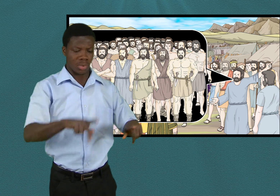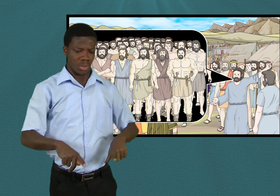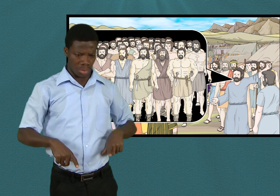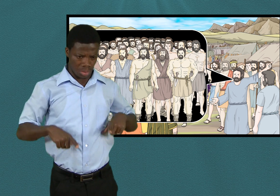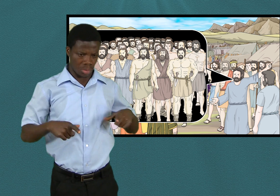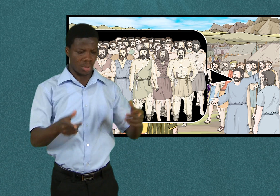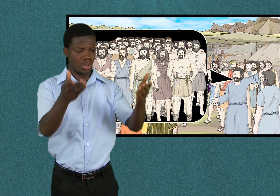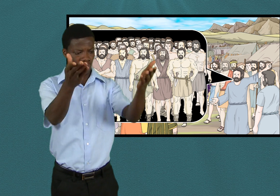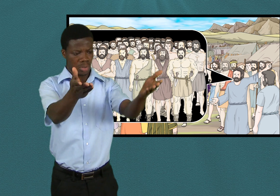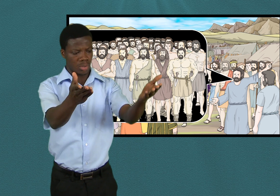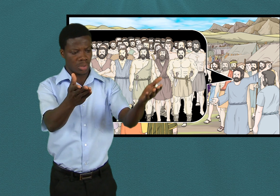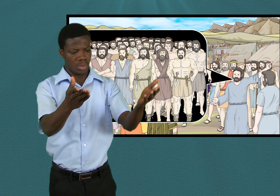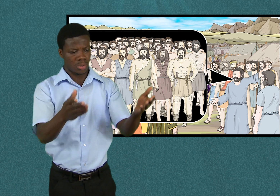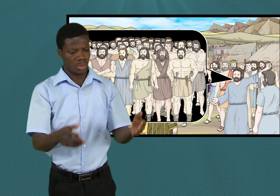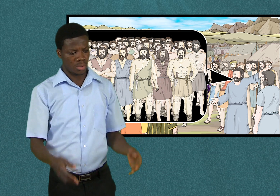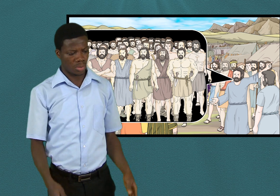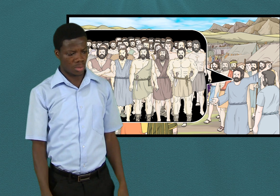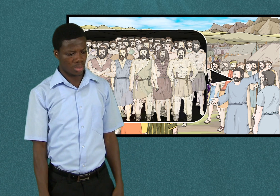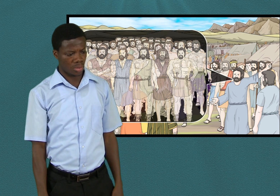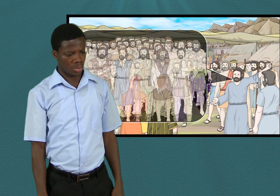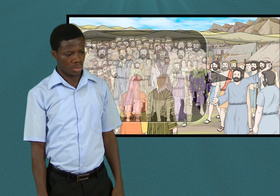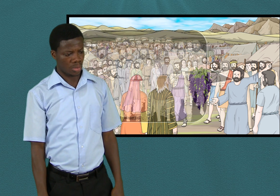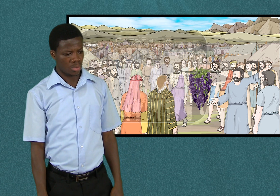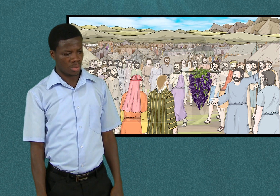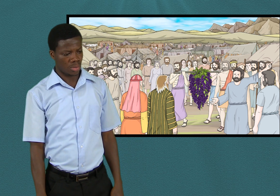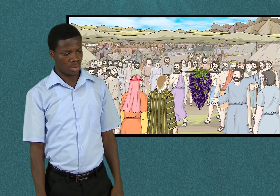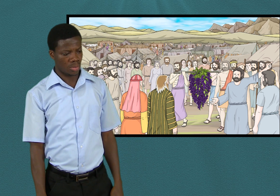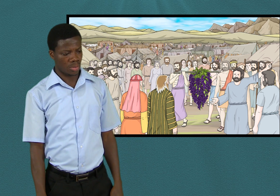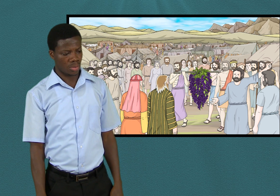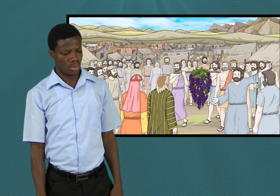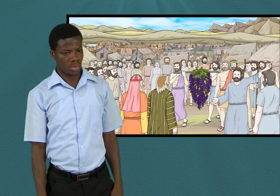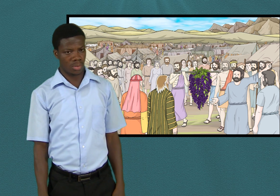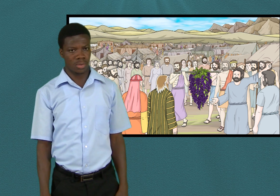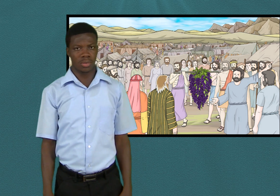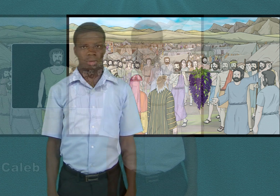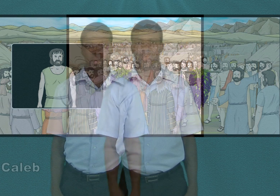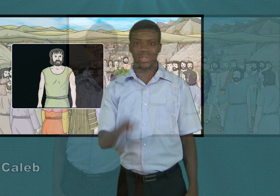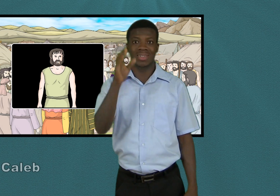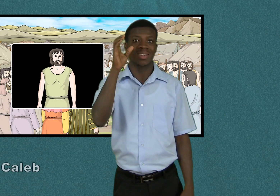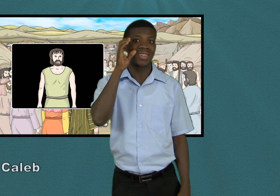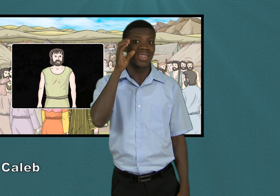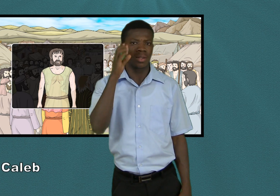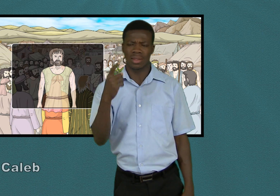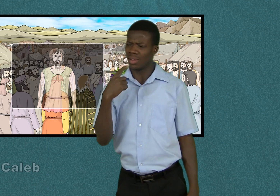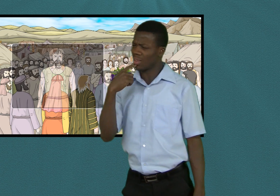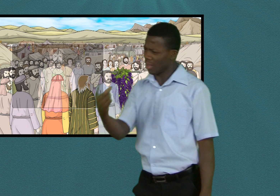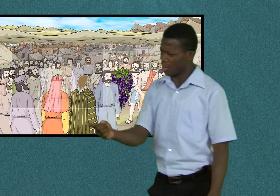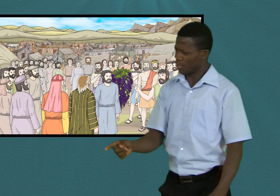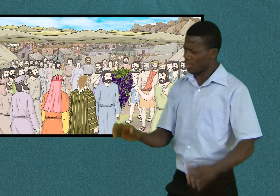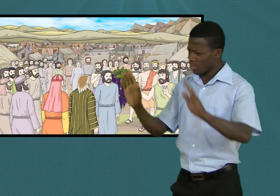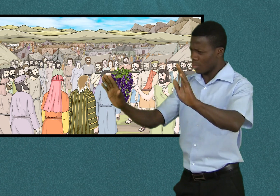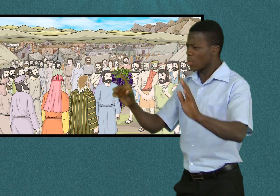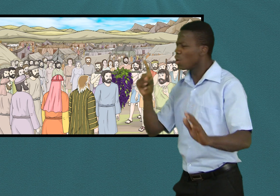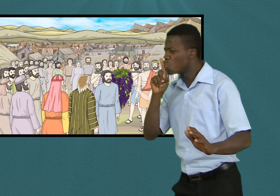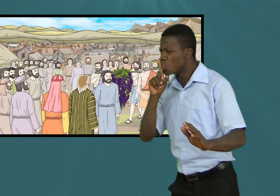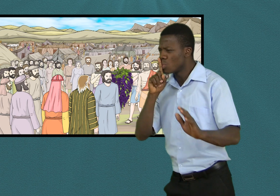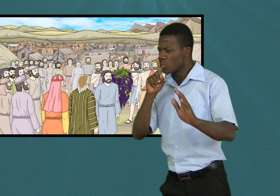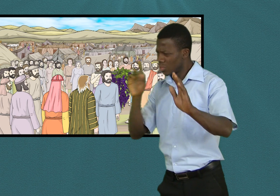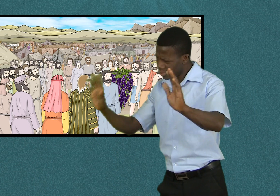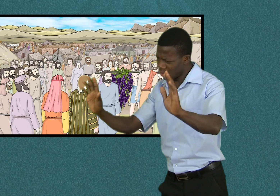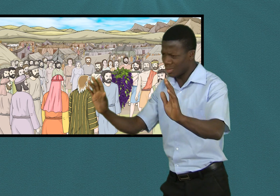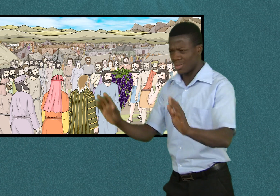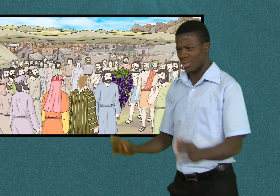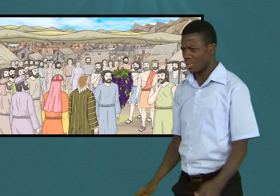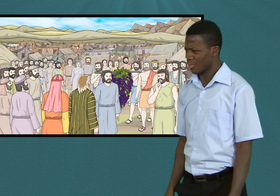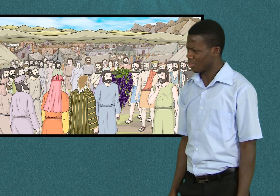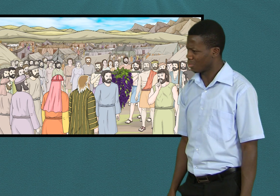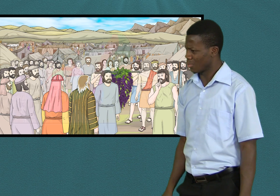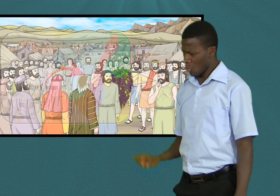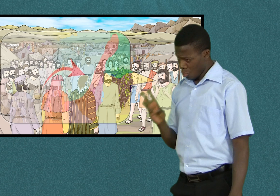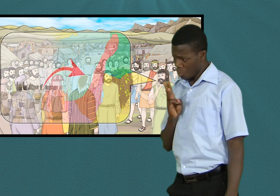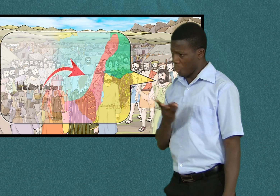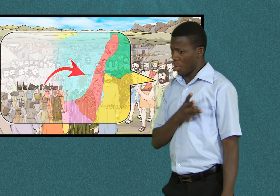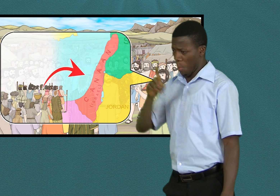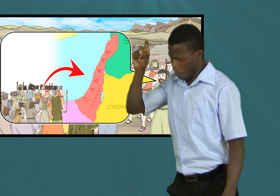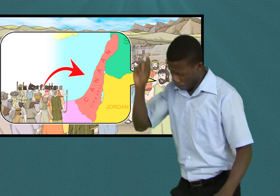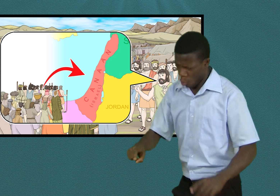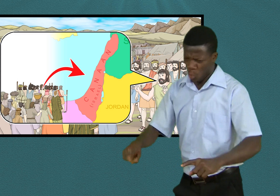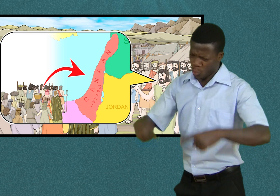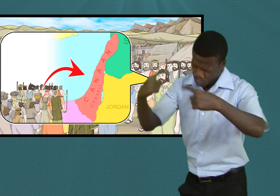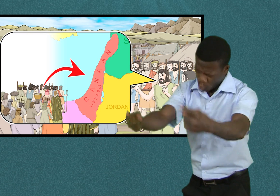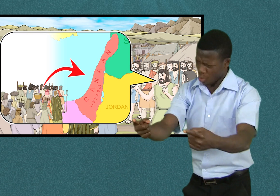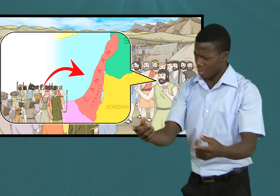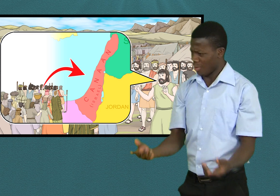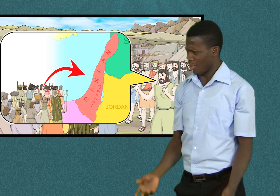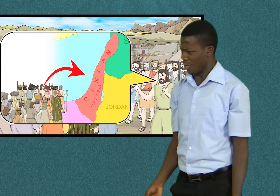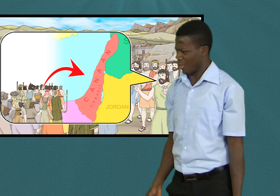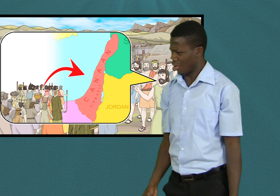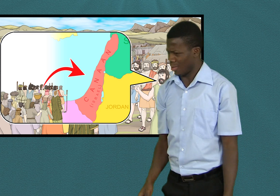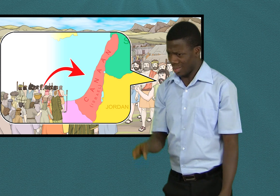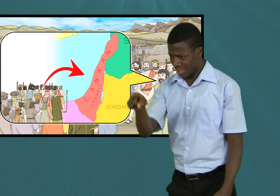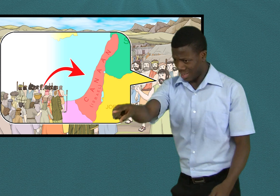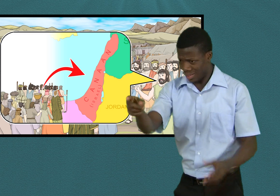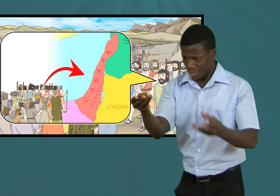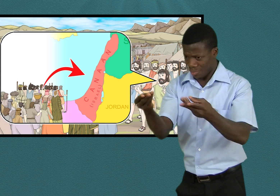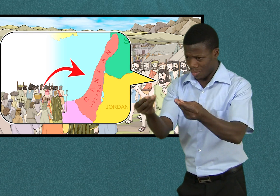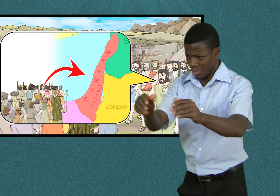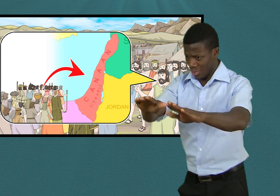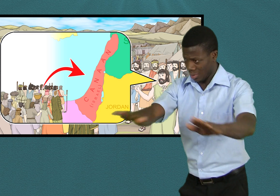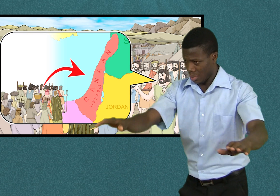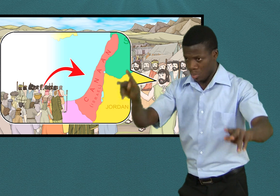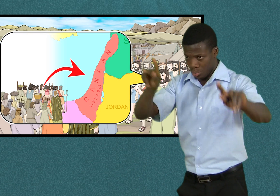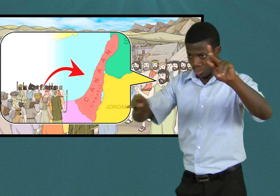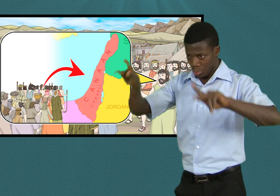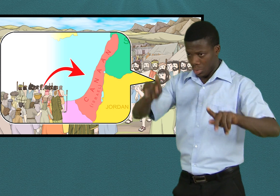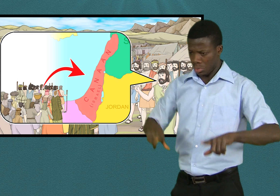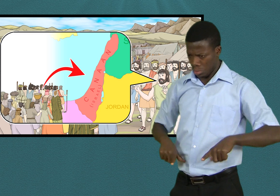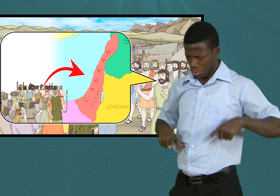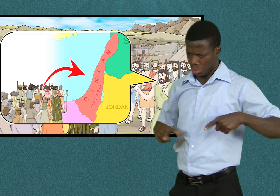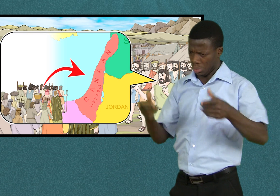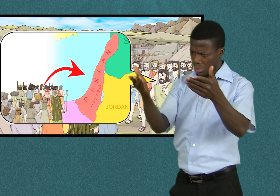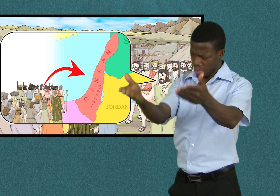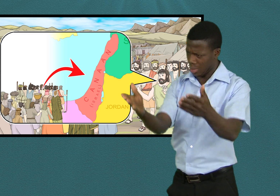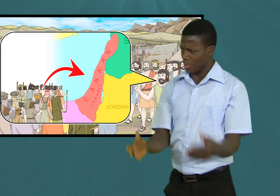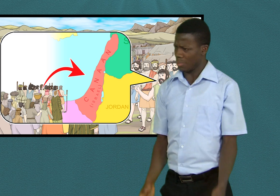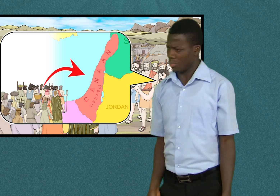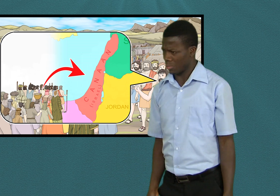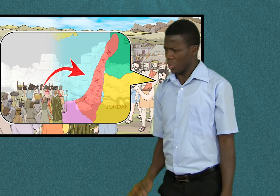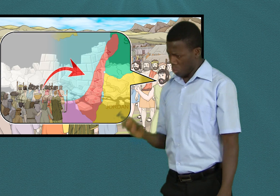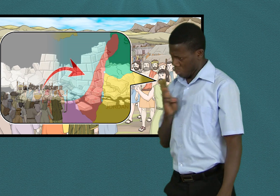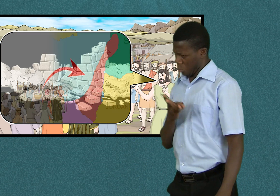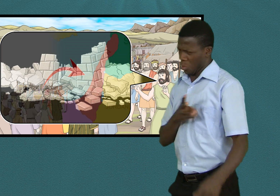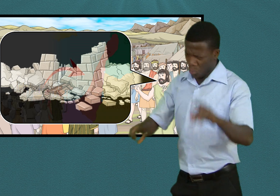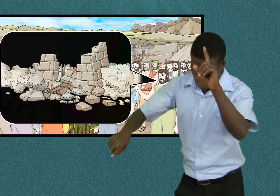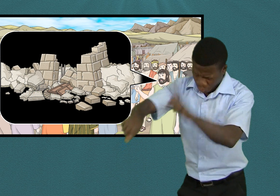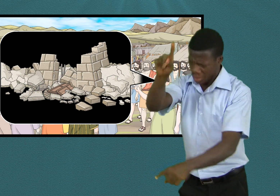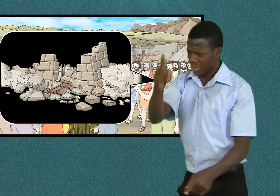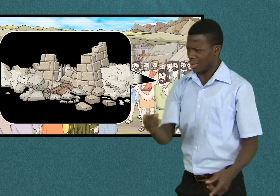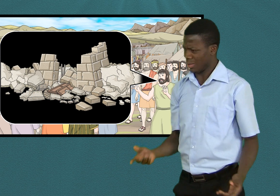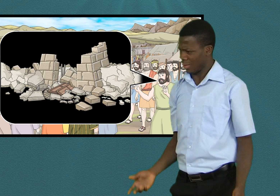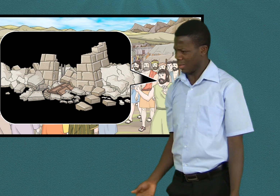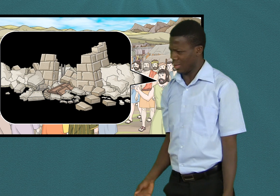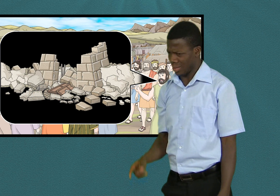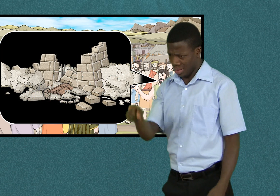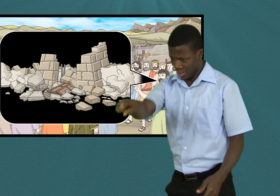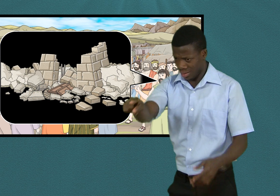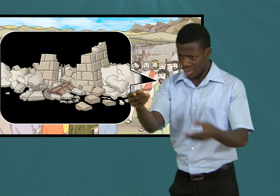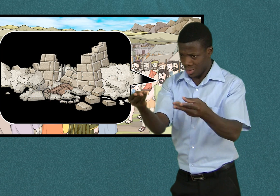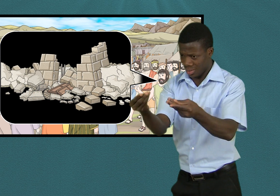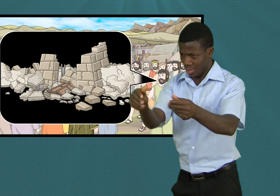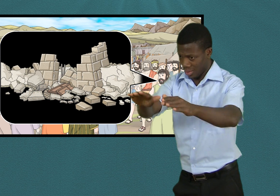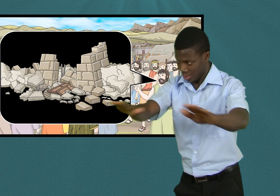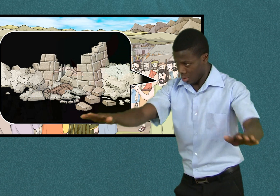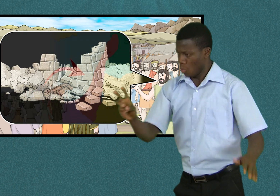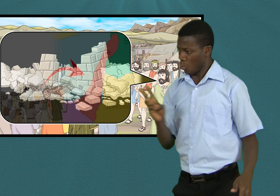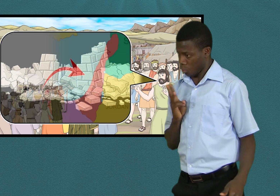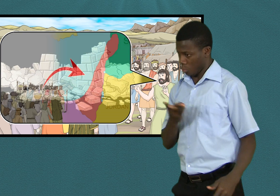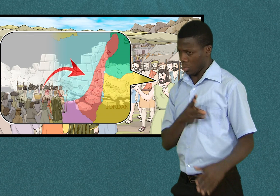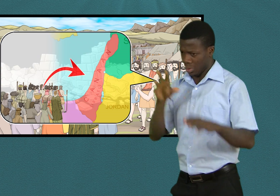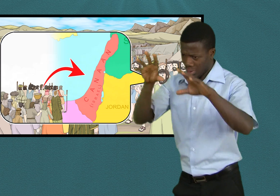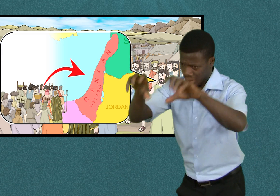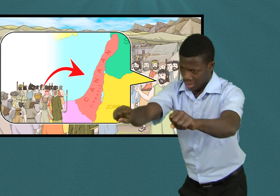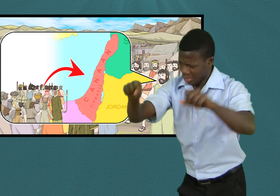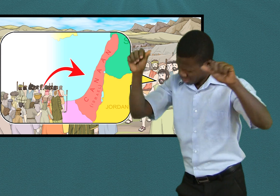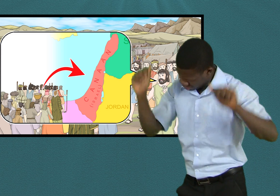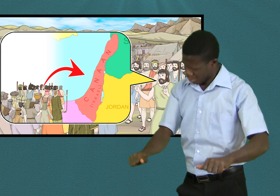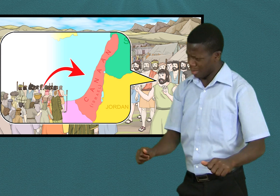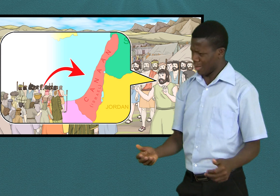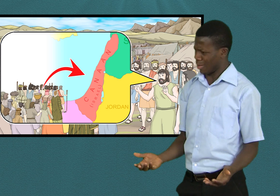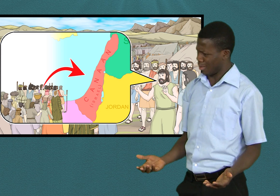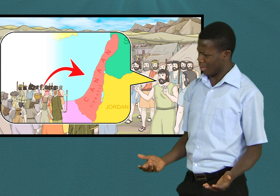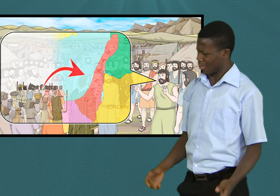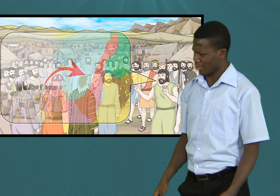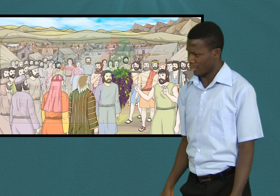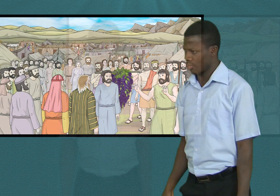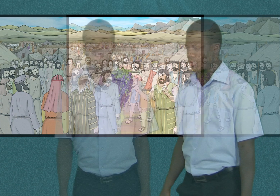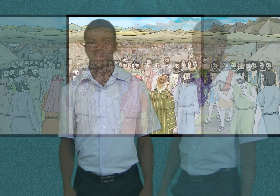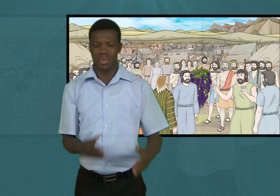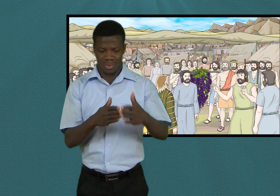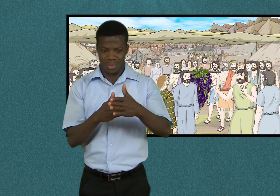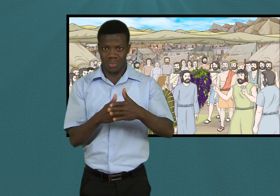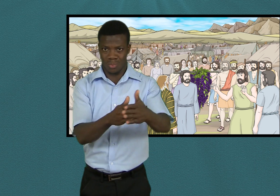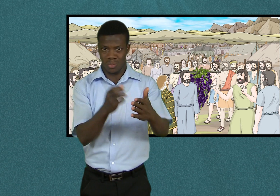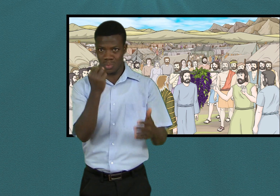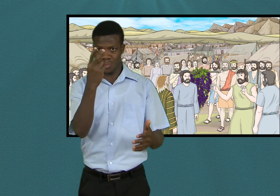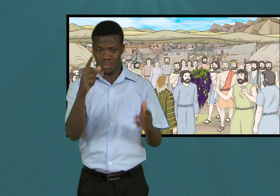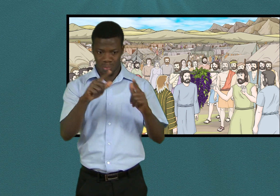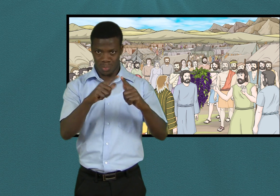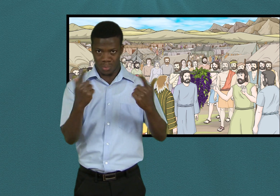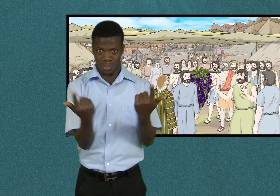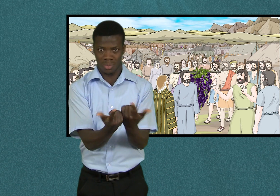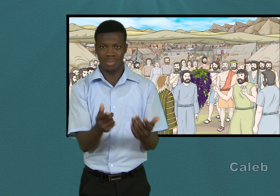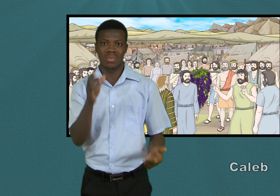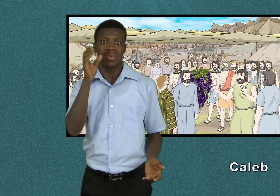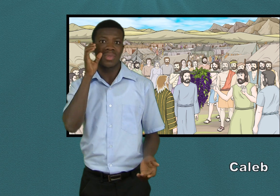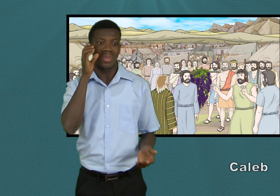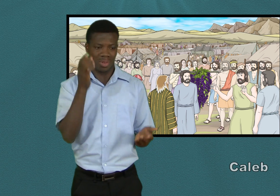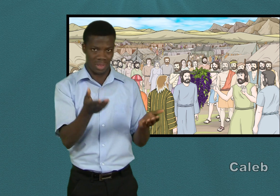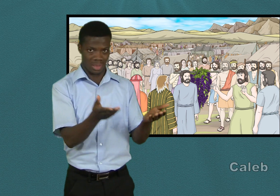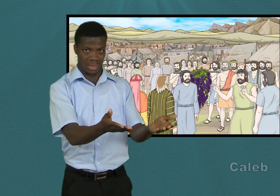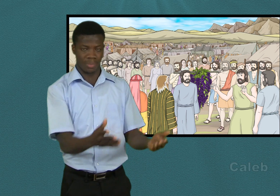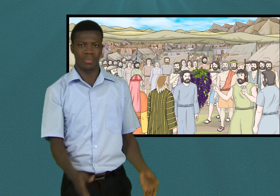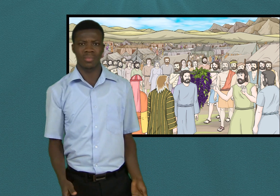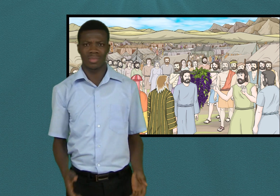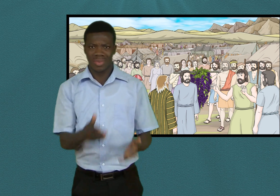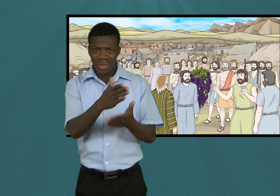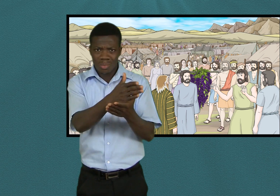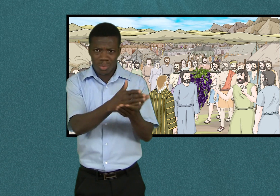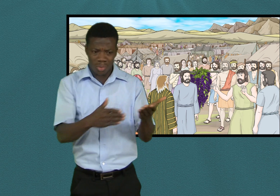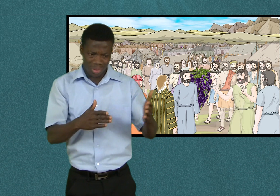Then Caleb quieted the people before Moses and said, “We must go up and take possession of the land, for we can certainly conquer it!”